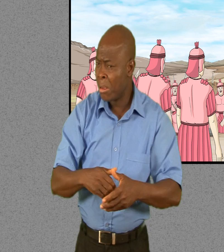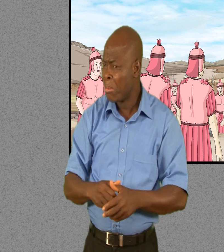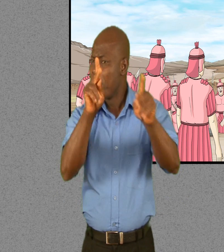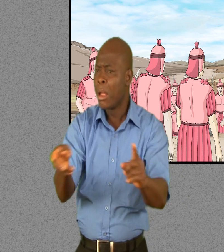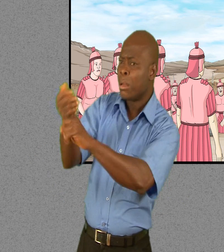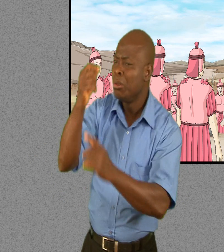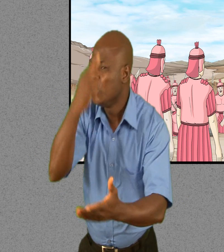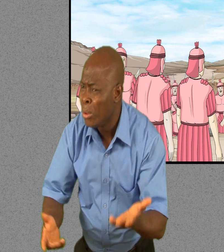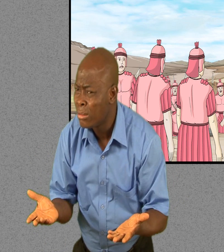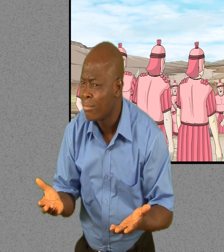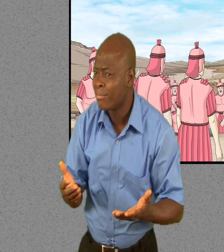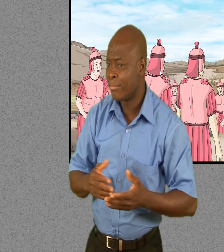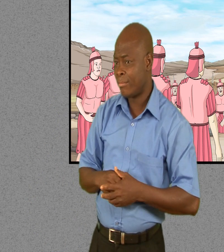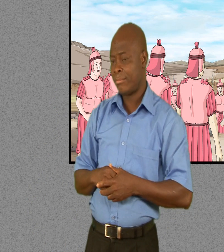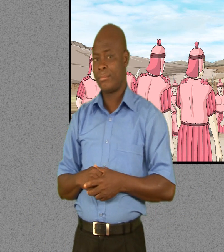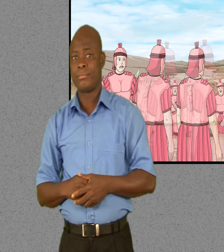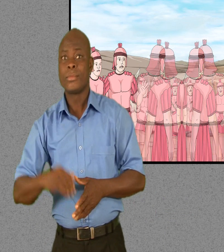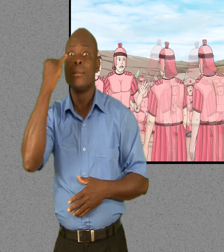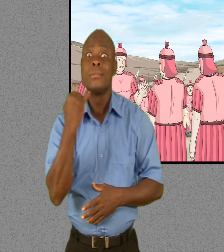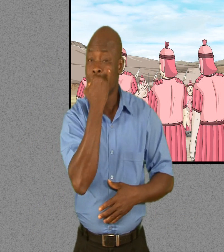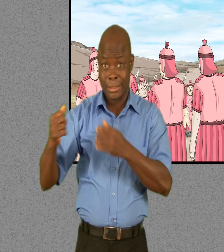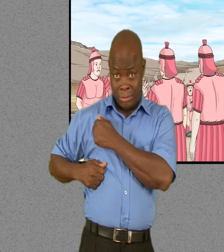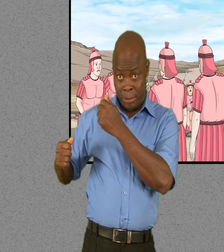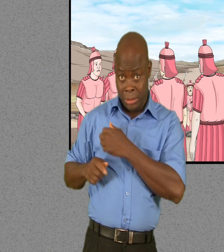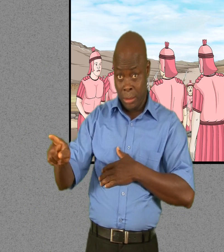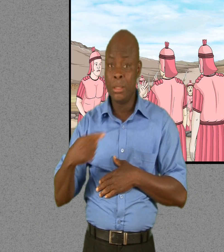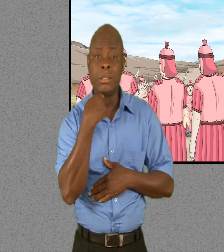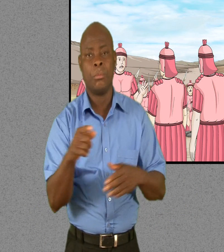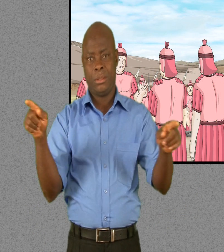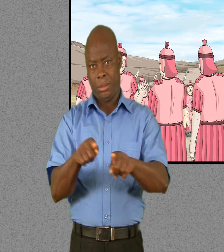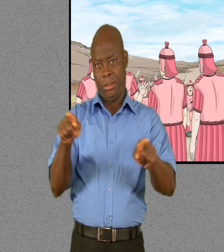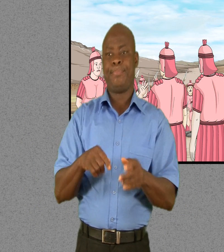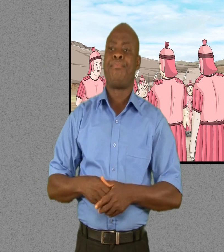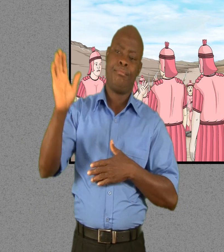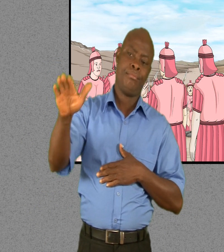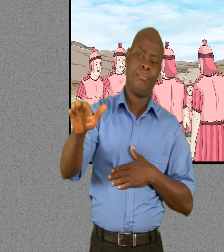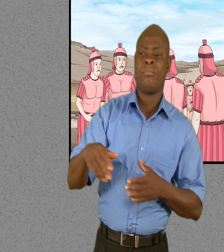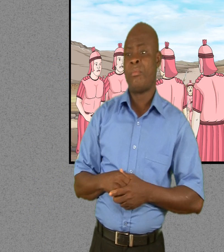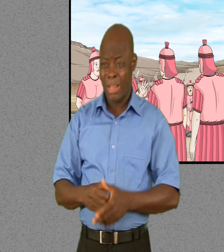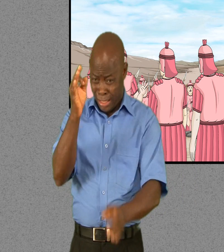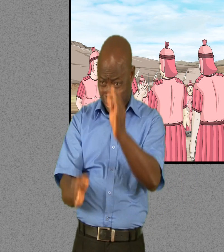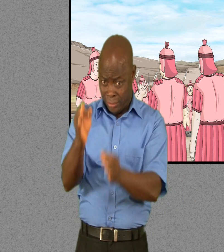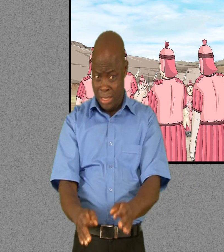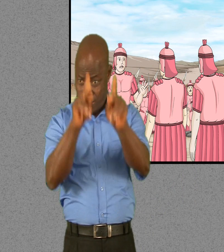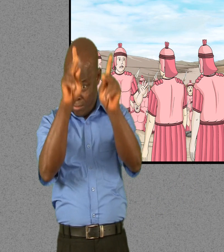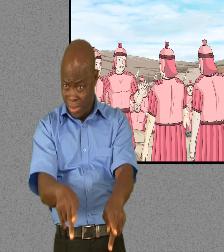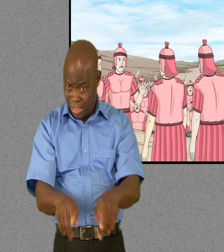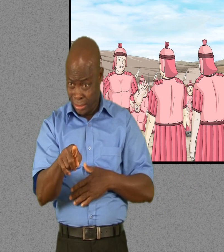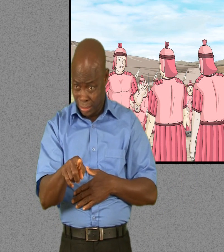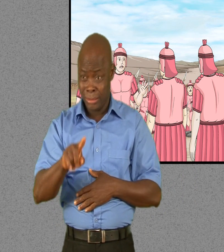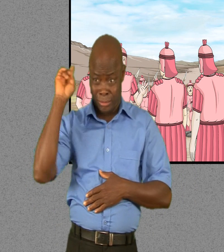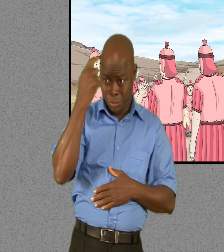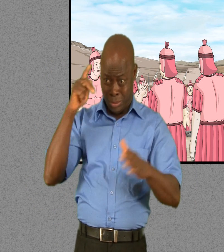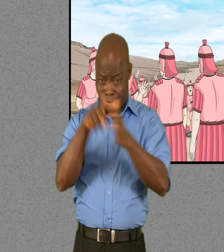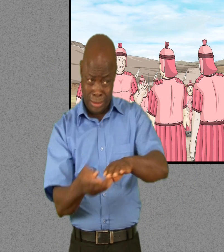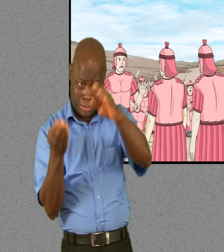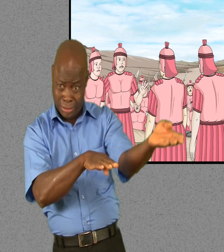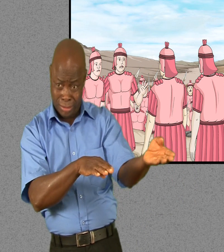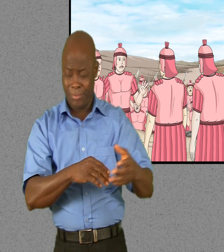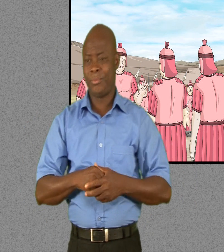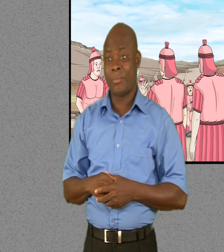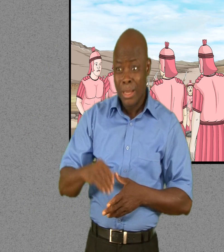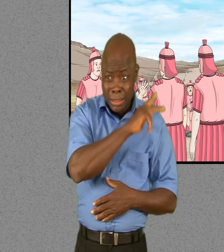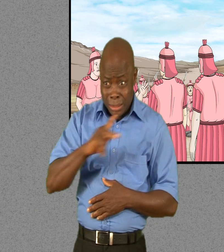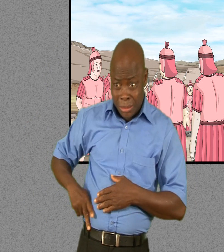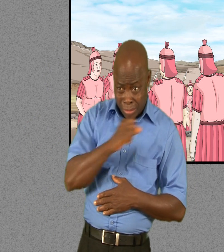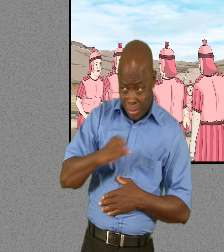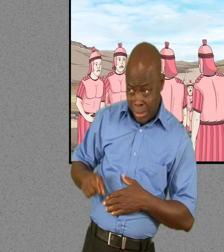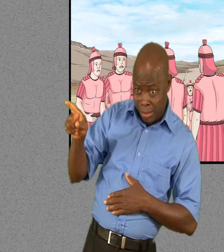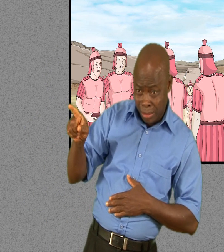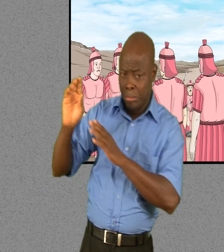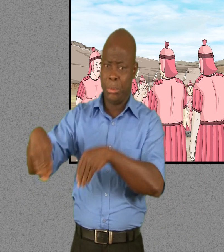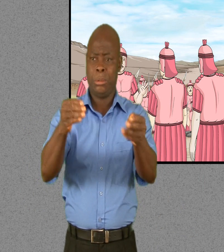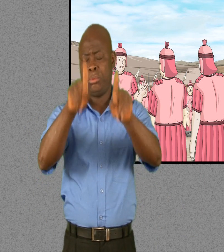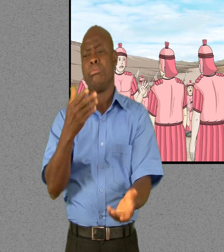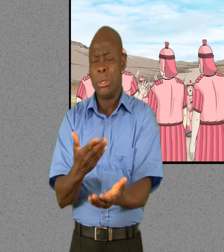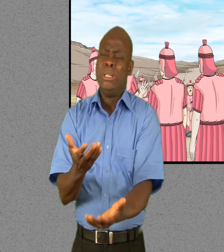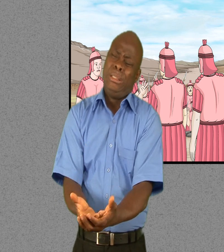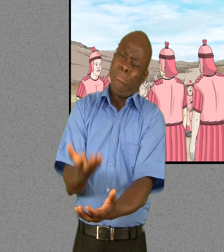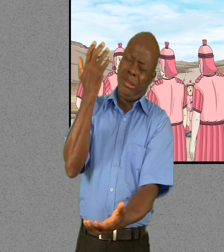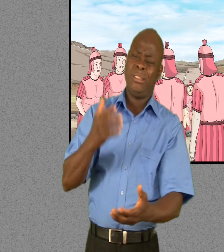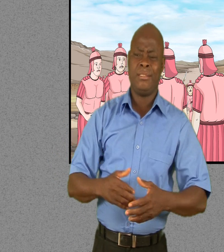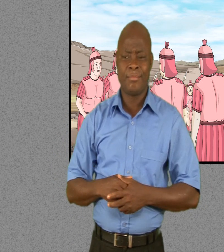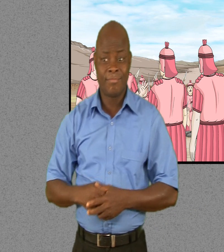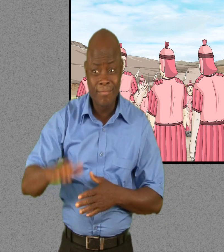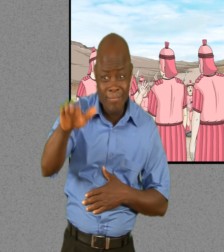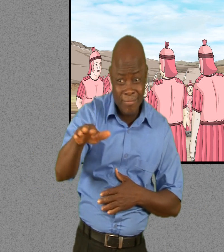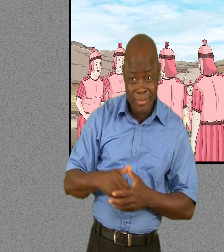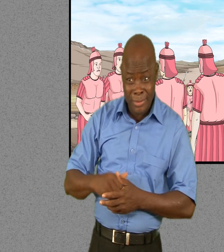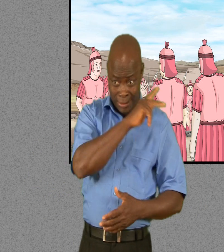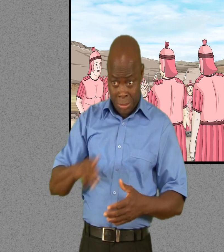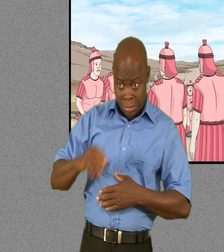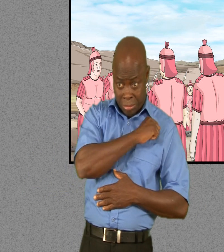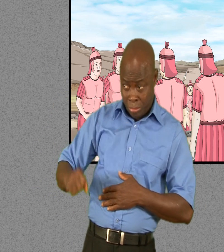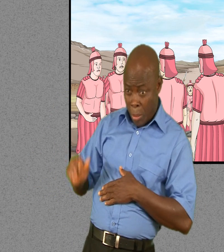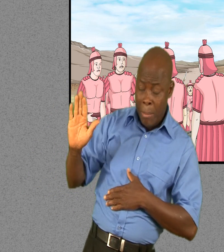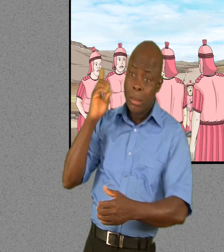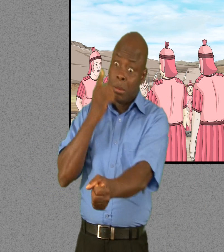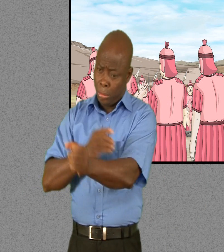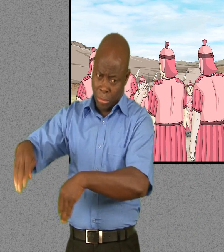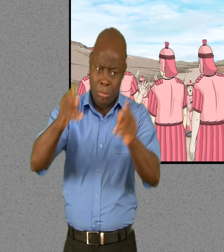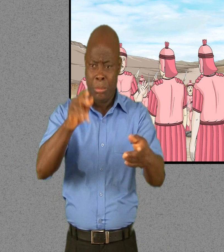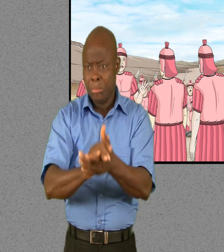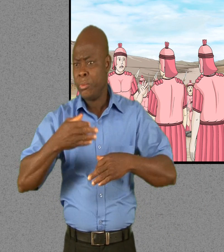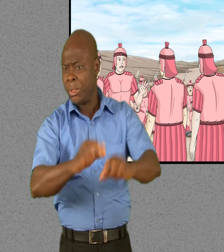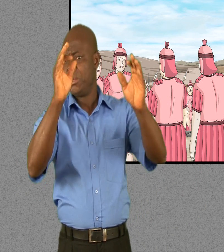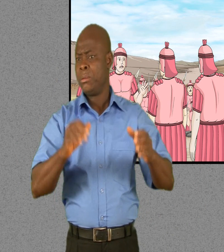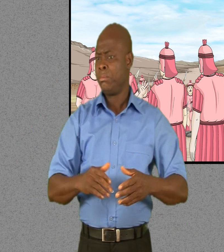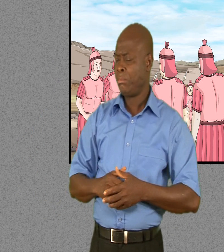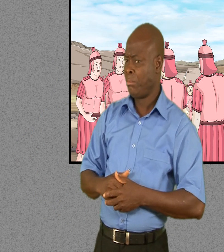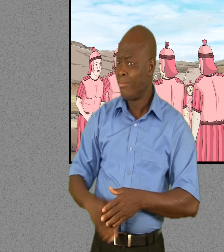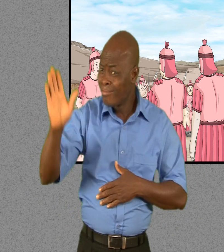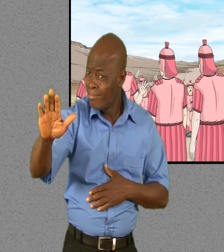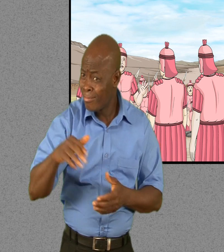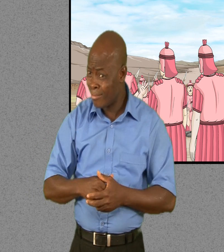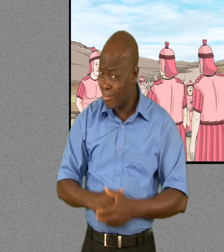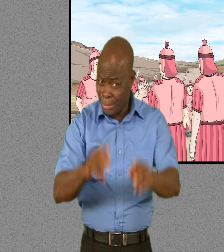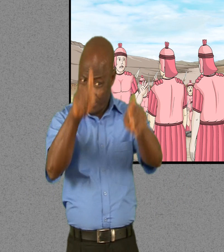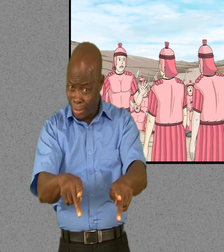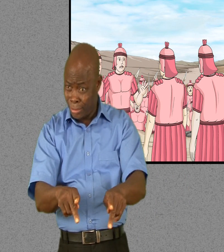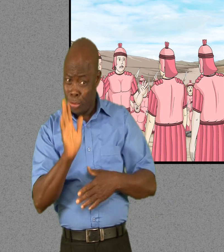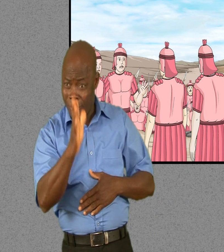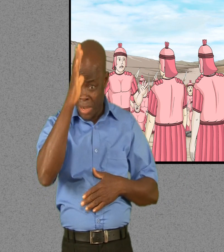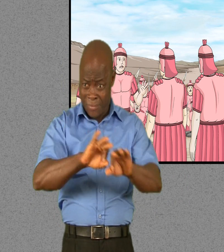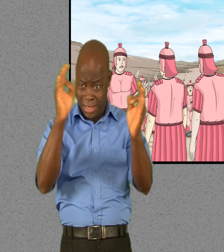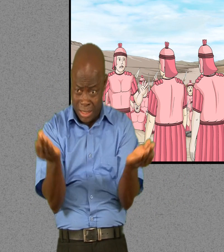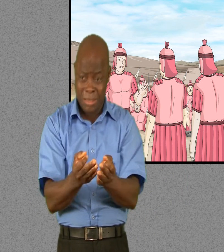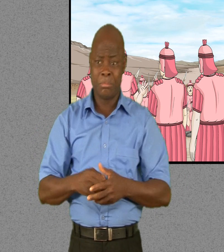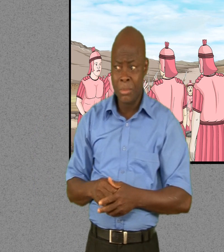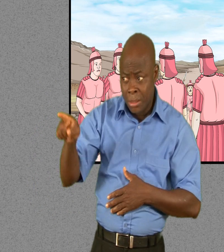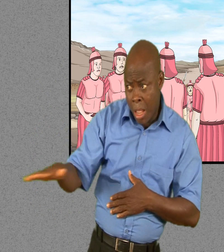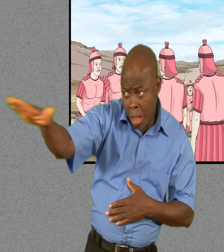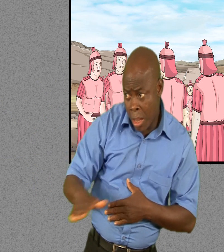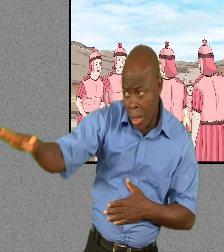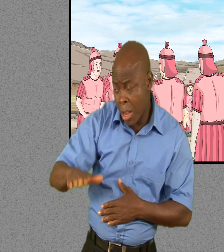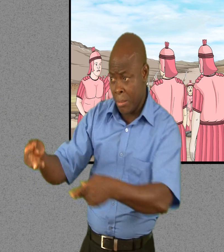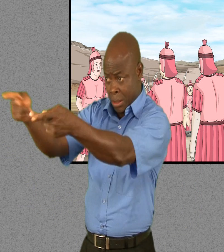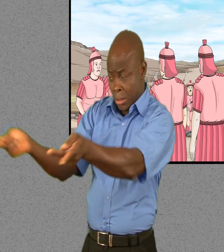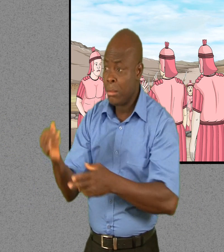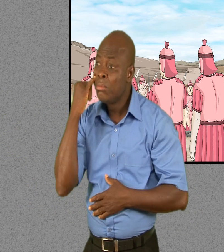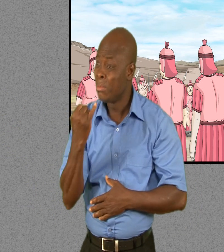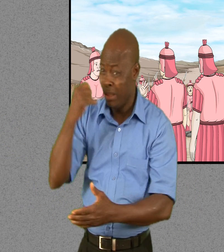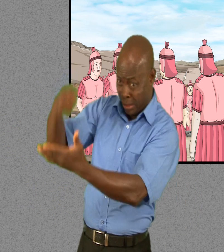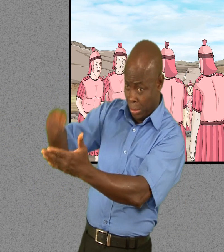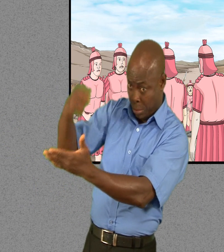Just who is this uncircumcised Philistine, that he should defy the armies of the living God?”